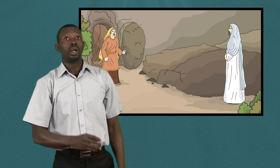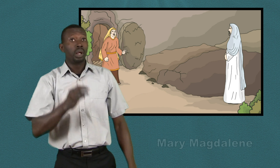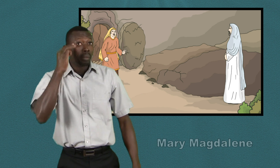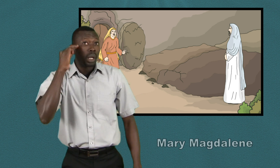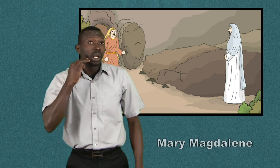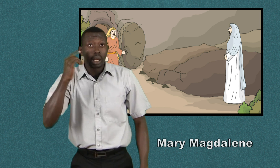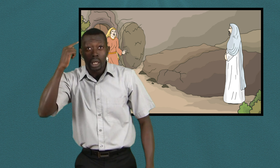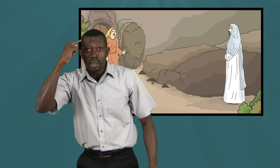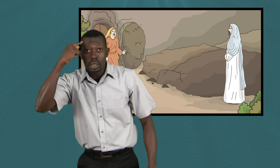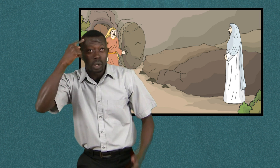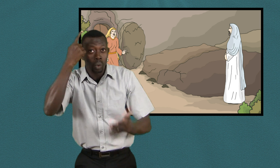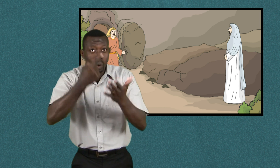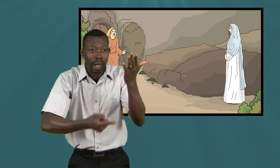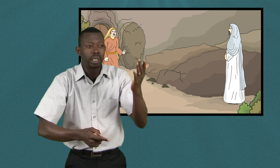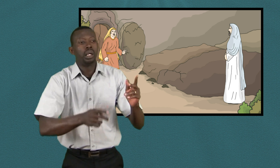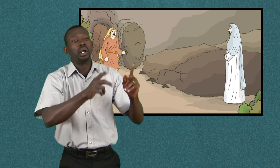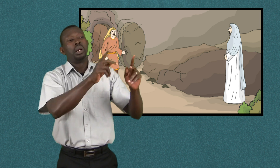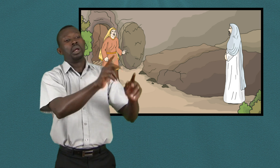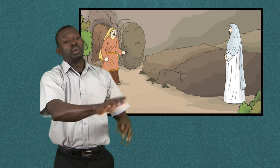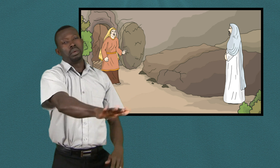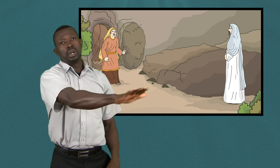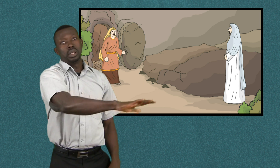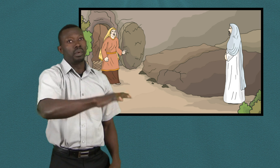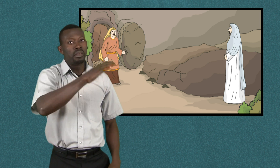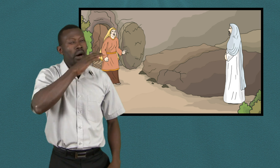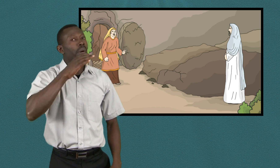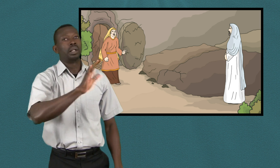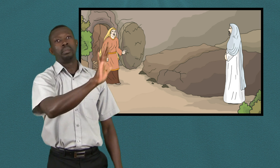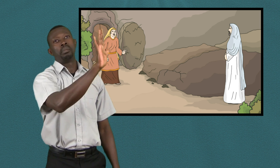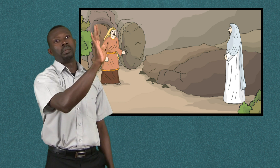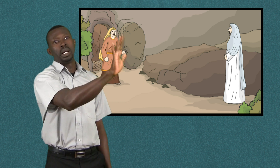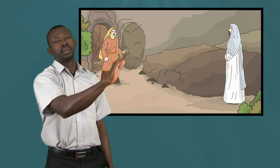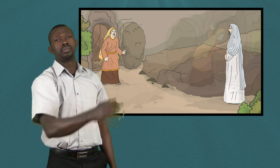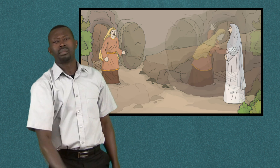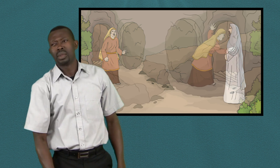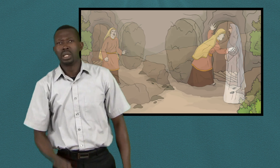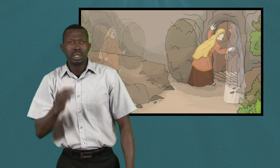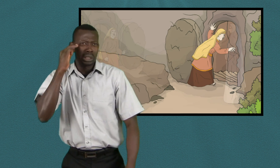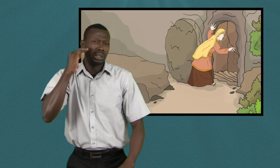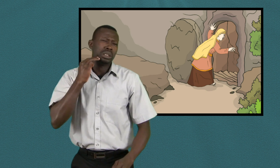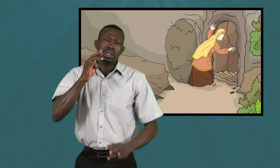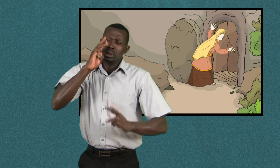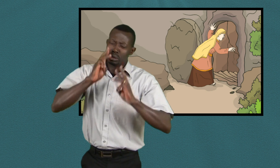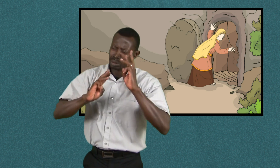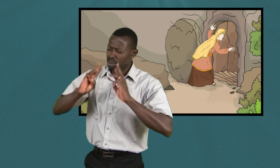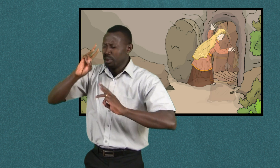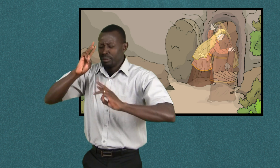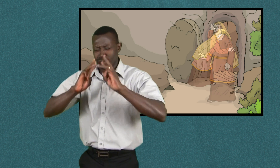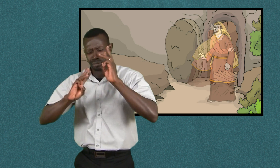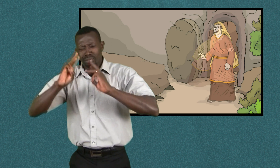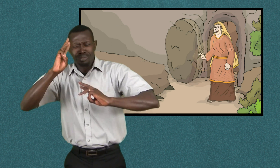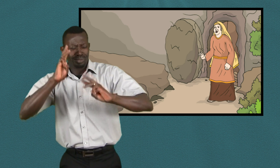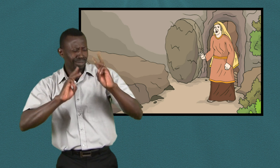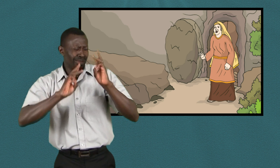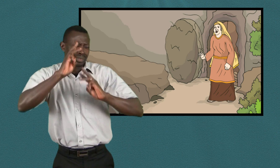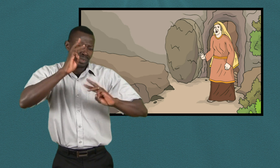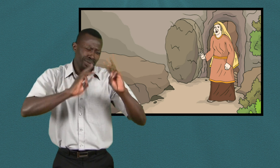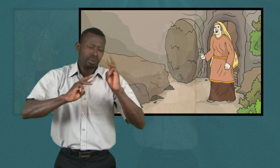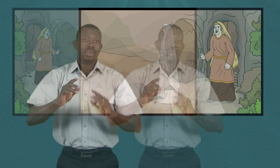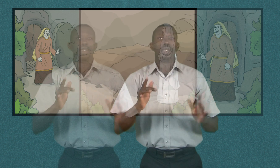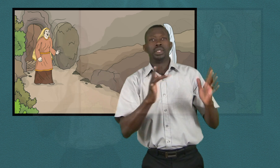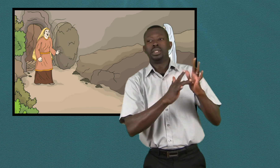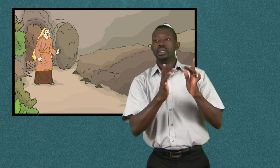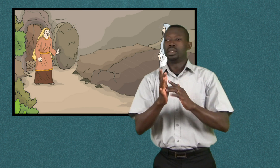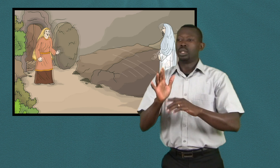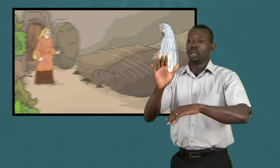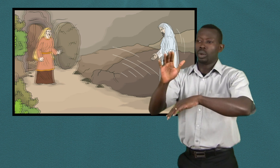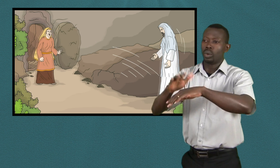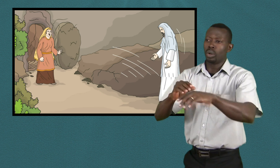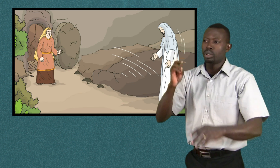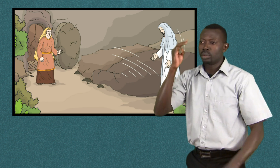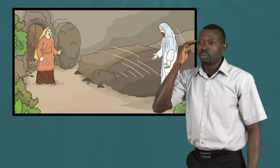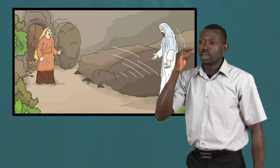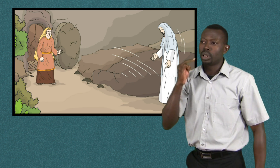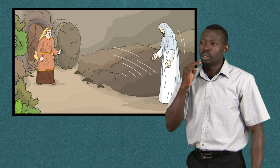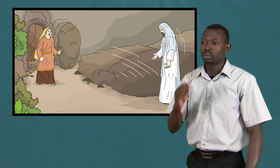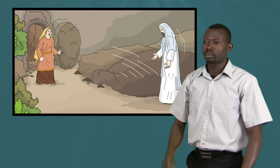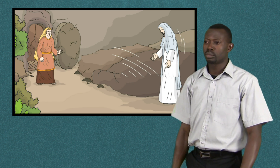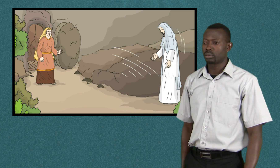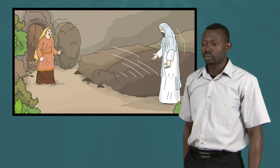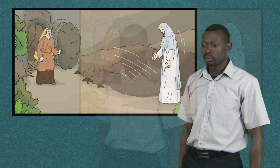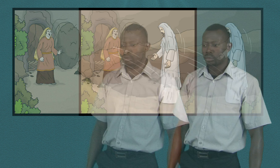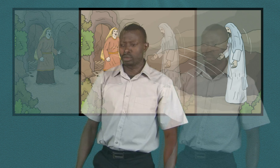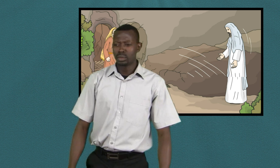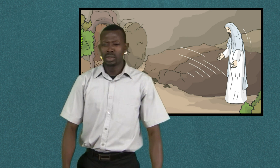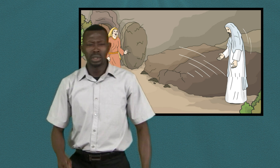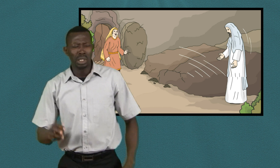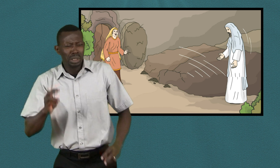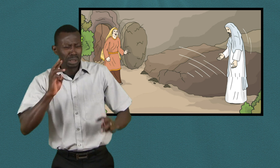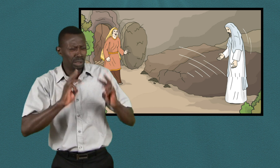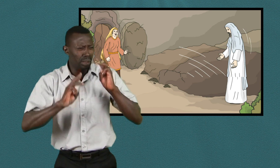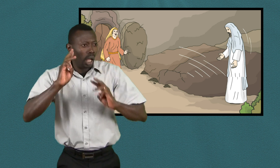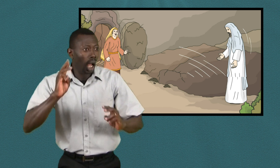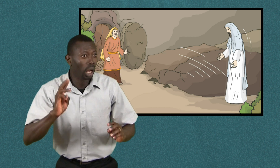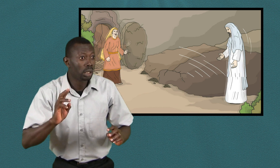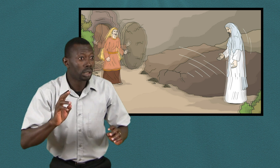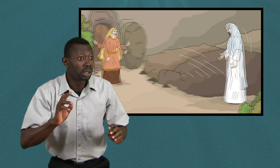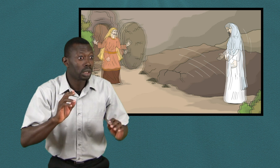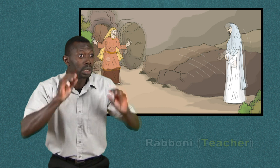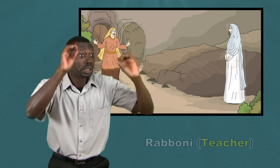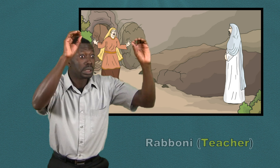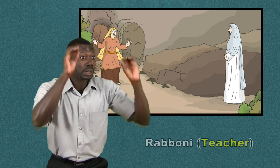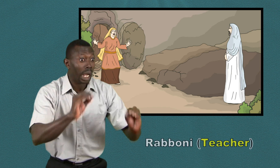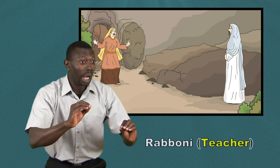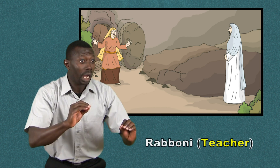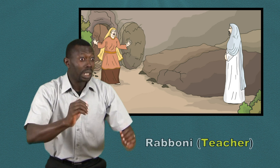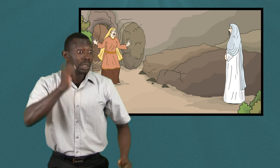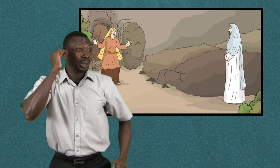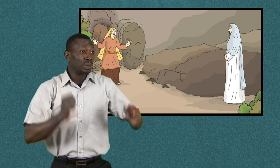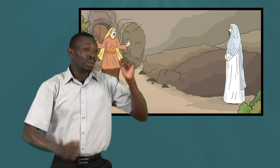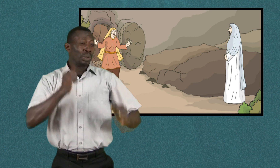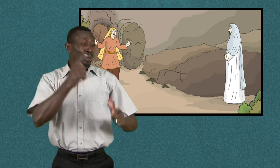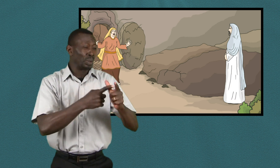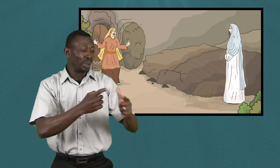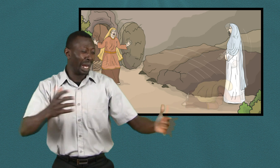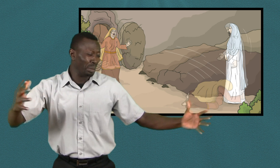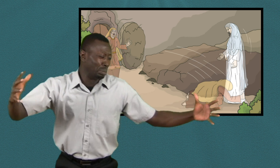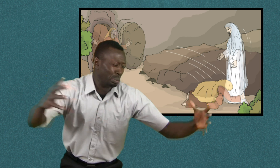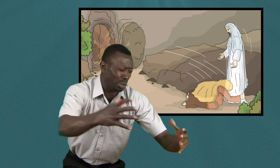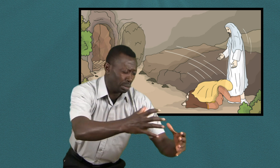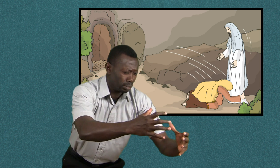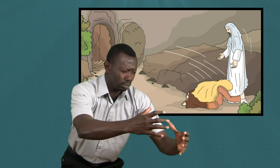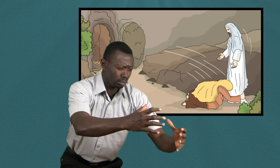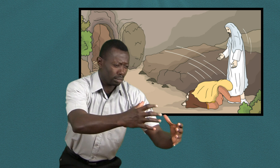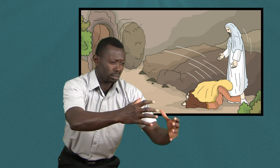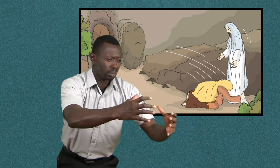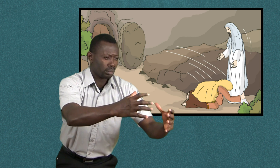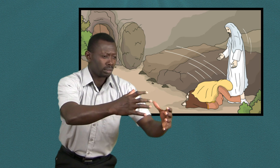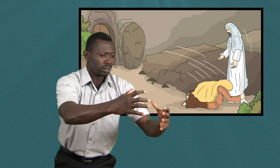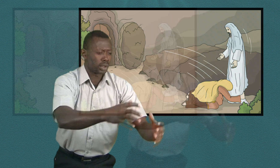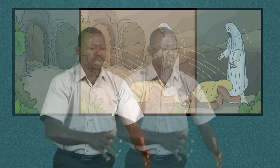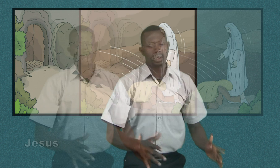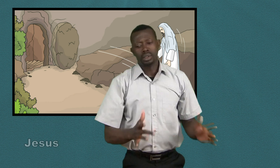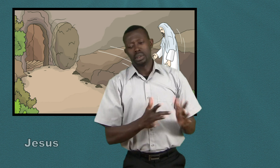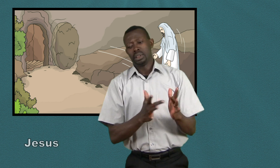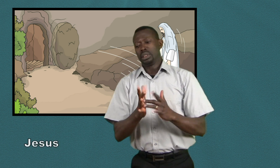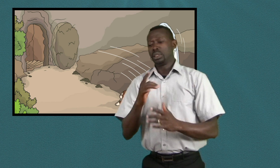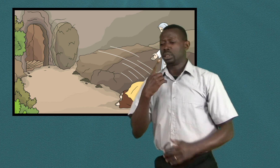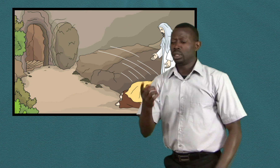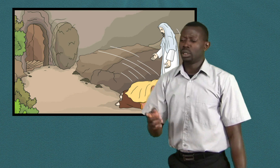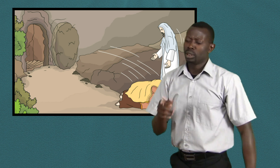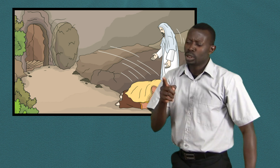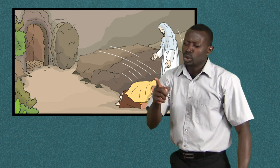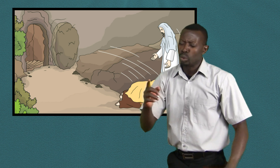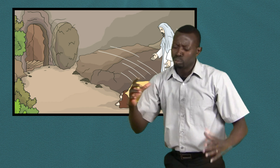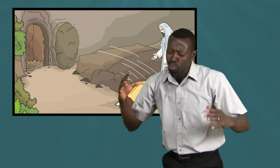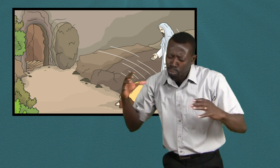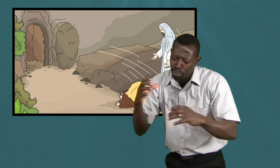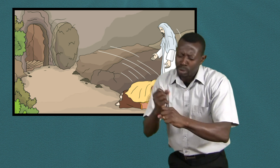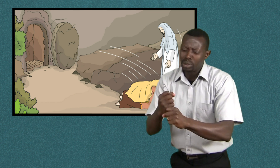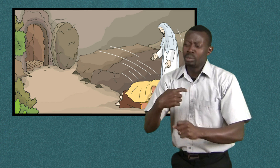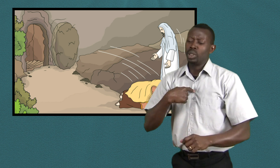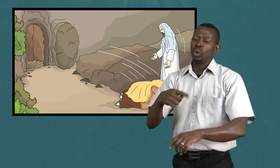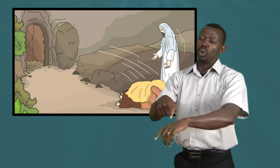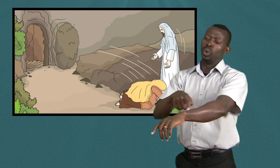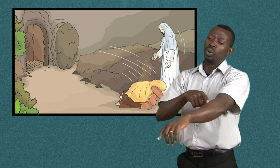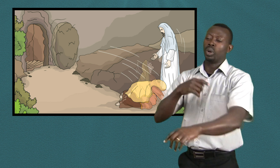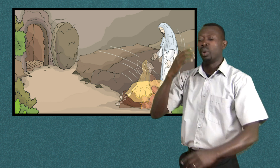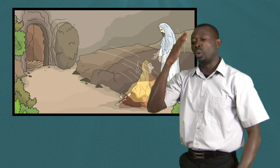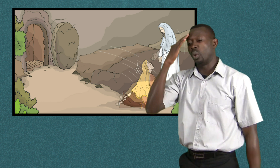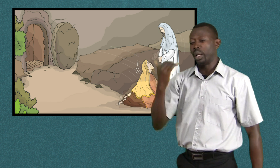“Whom are you seeking?” Thinking He was the gardener, she said, “Sir, if you have carried Him off, tell me where you have put Him, and I will get Him.”